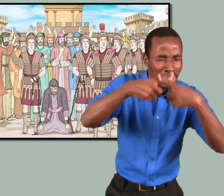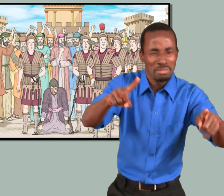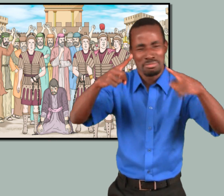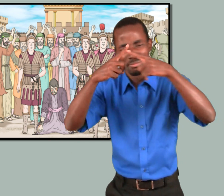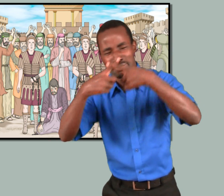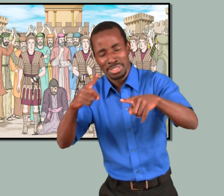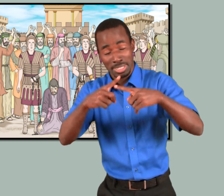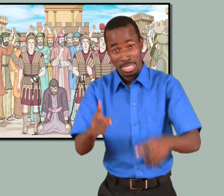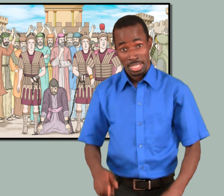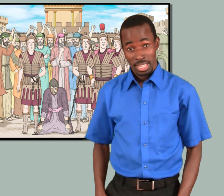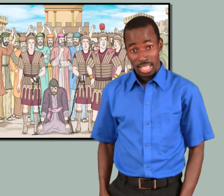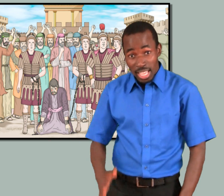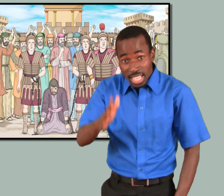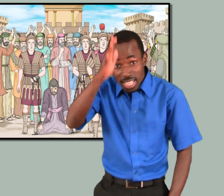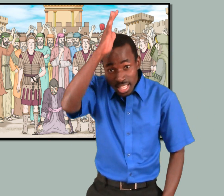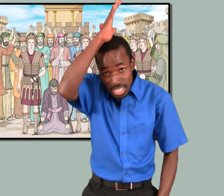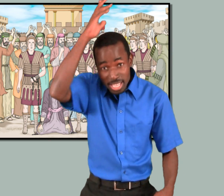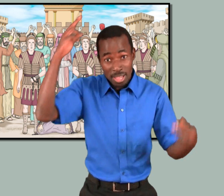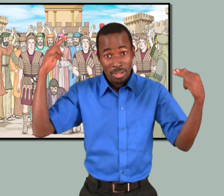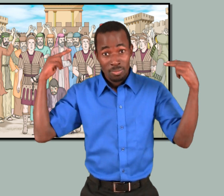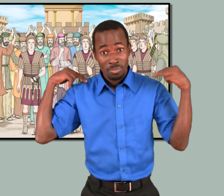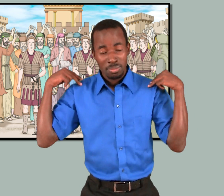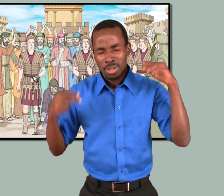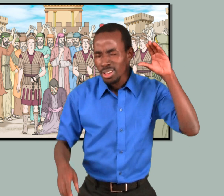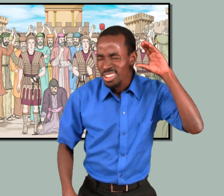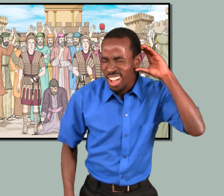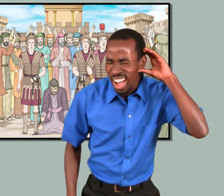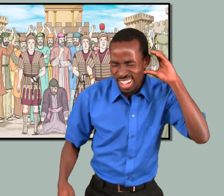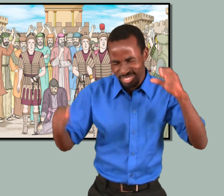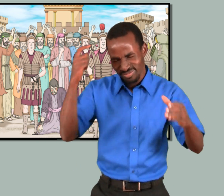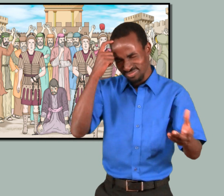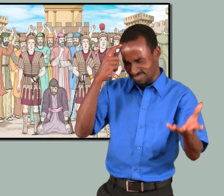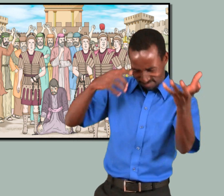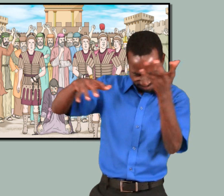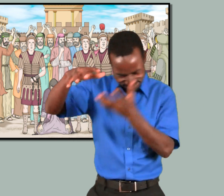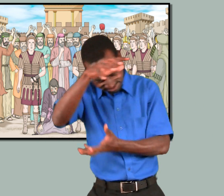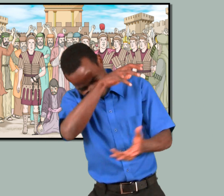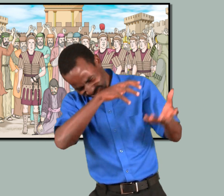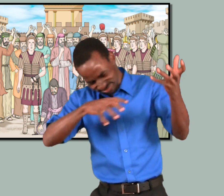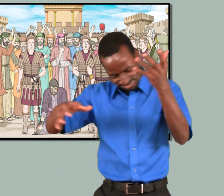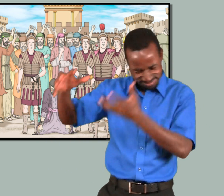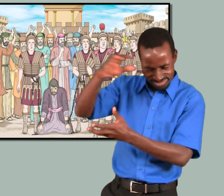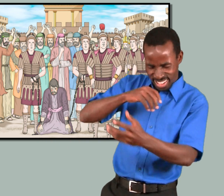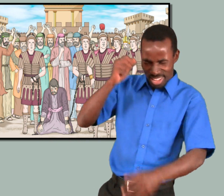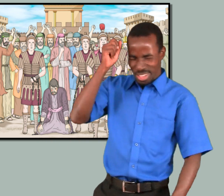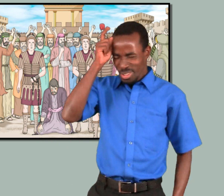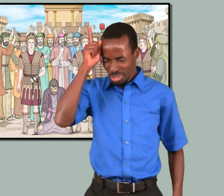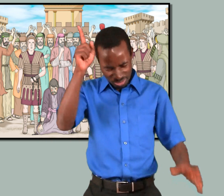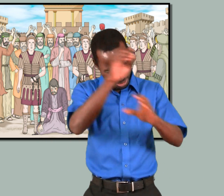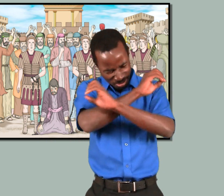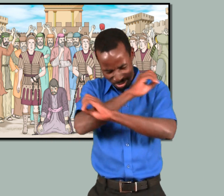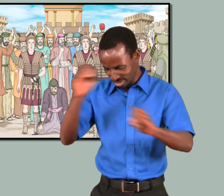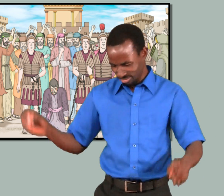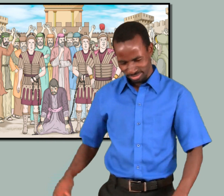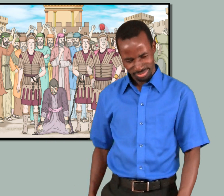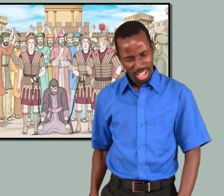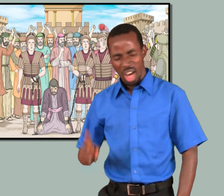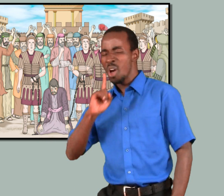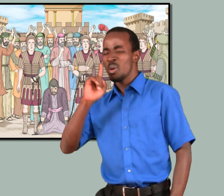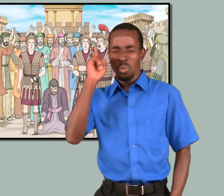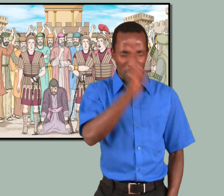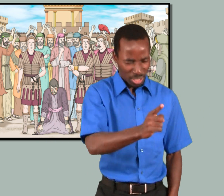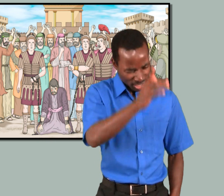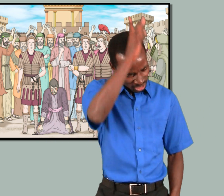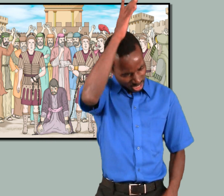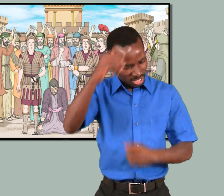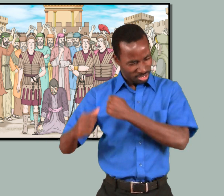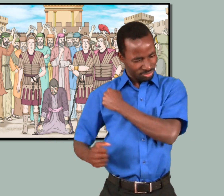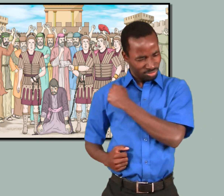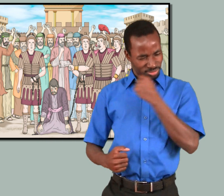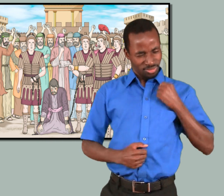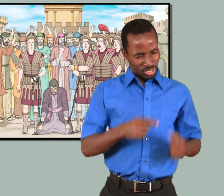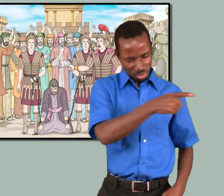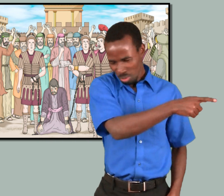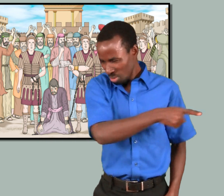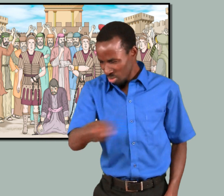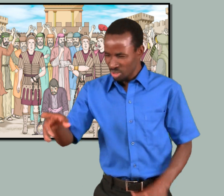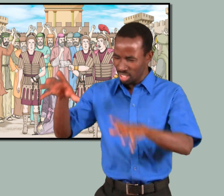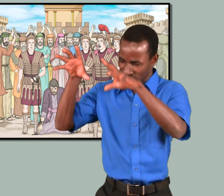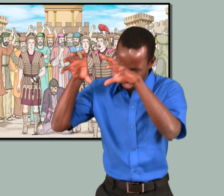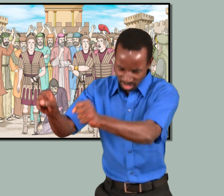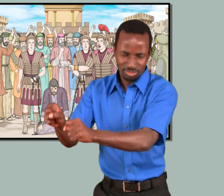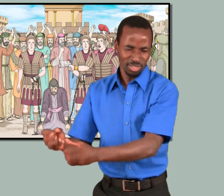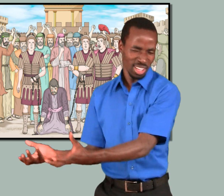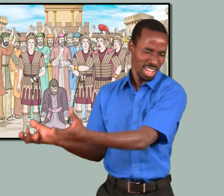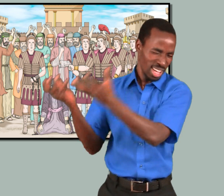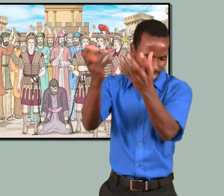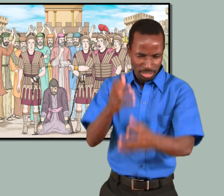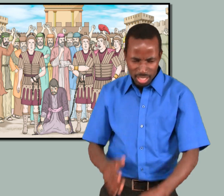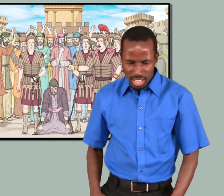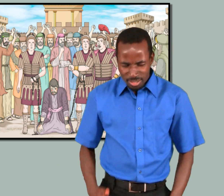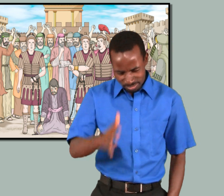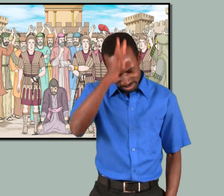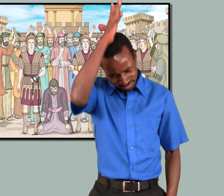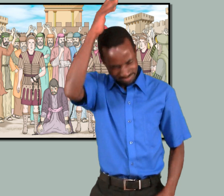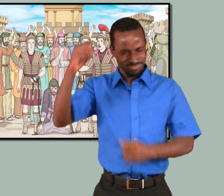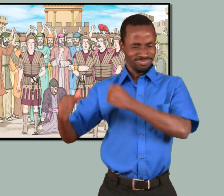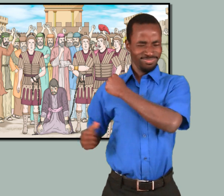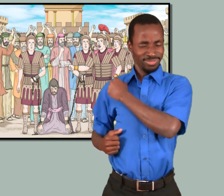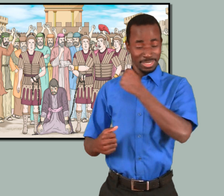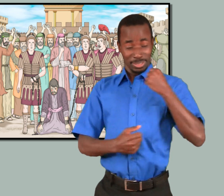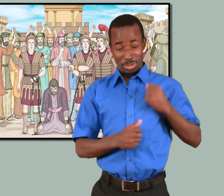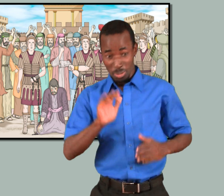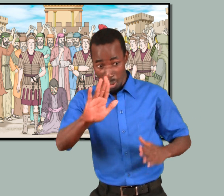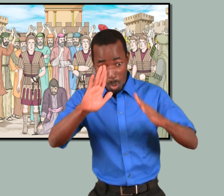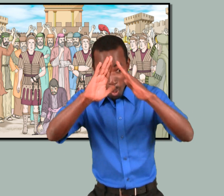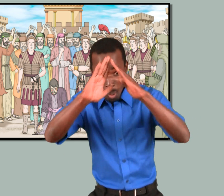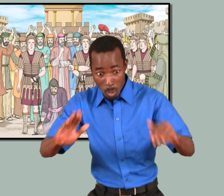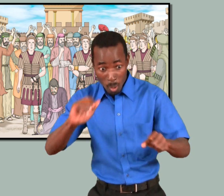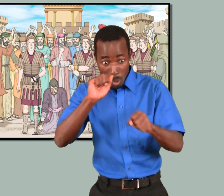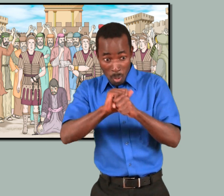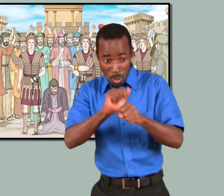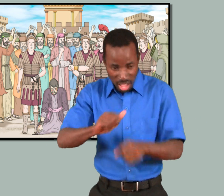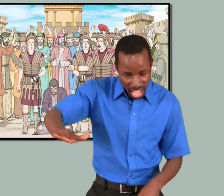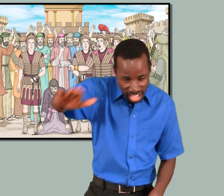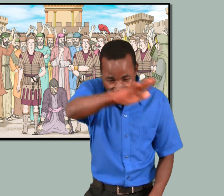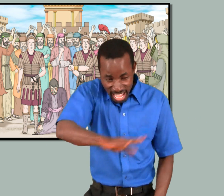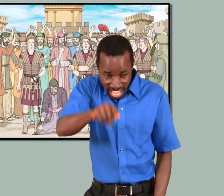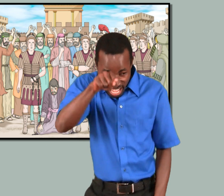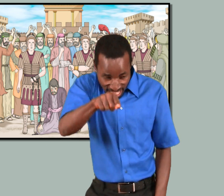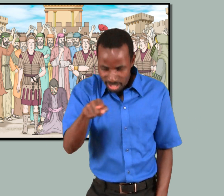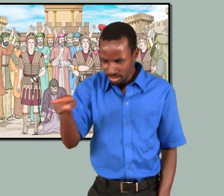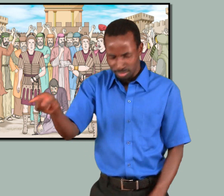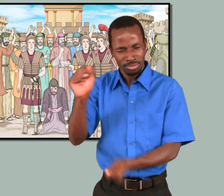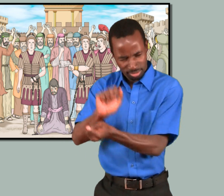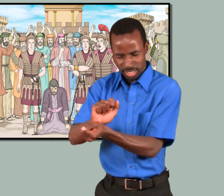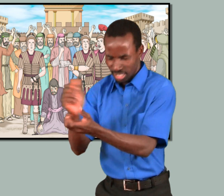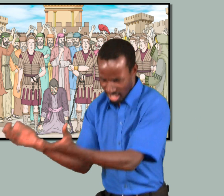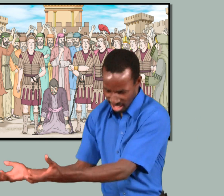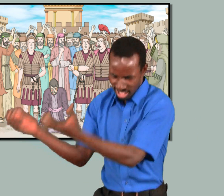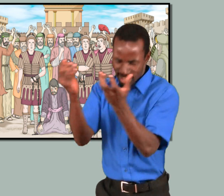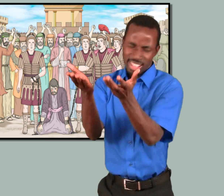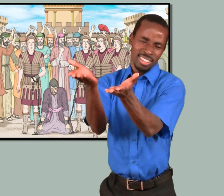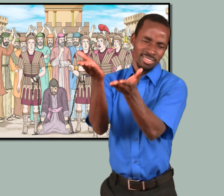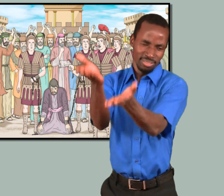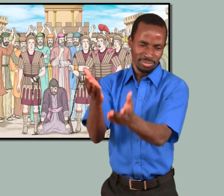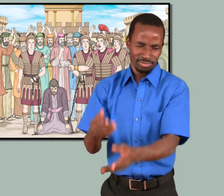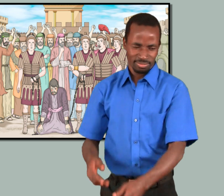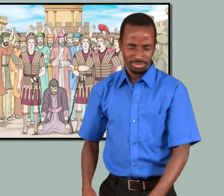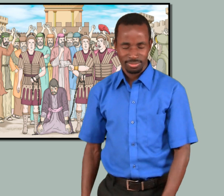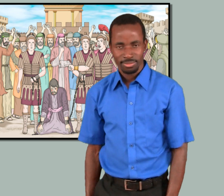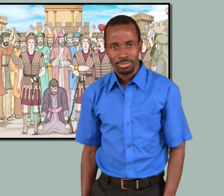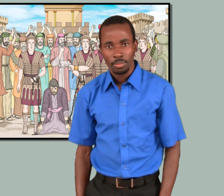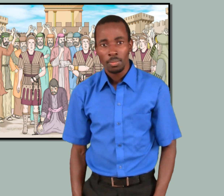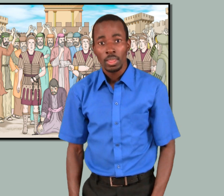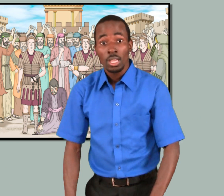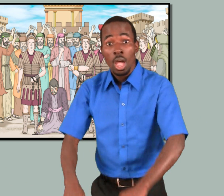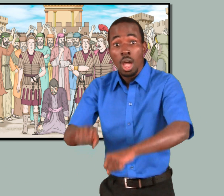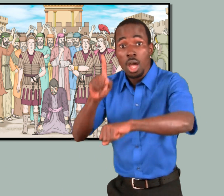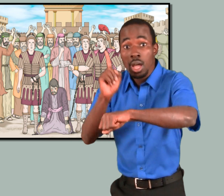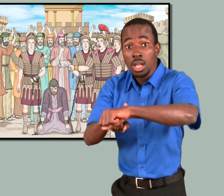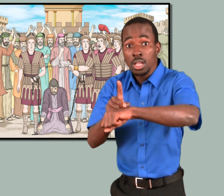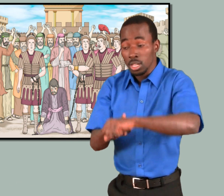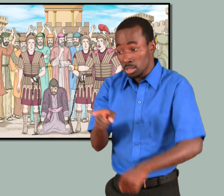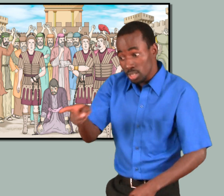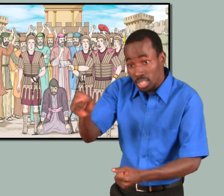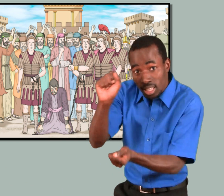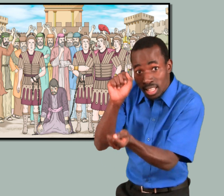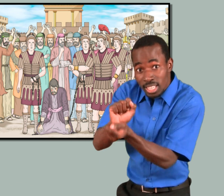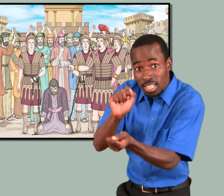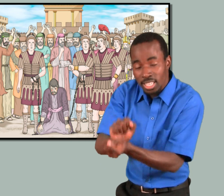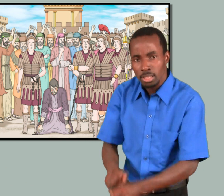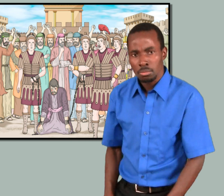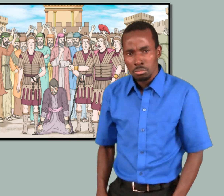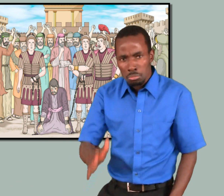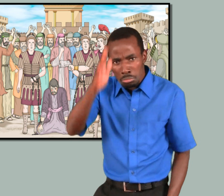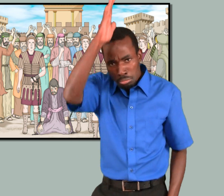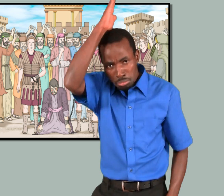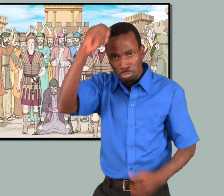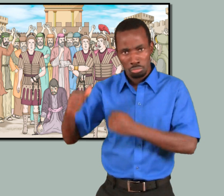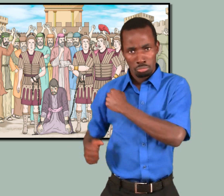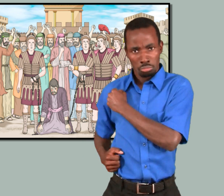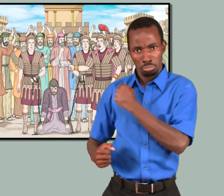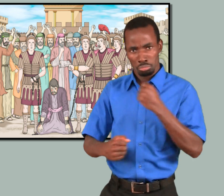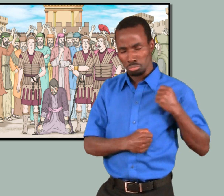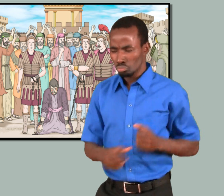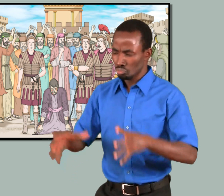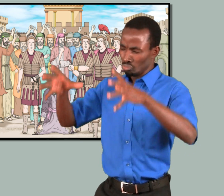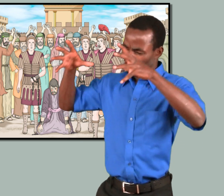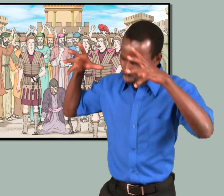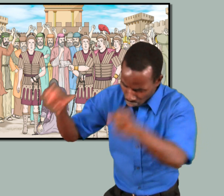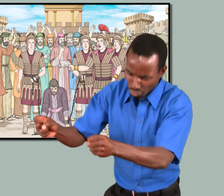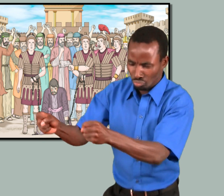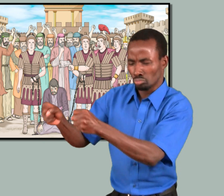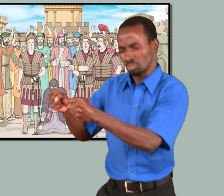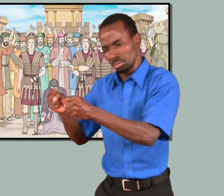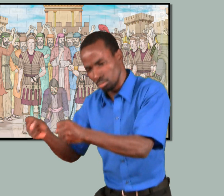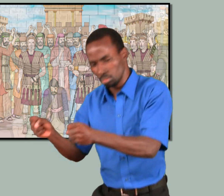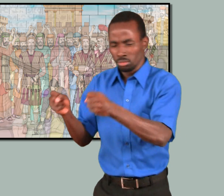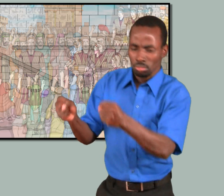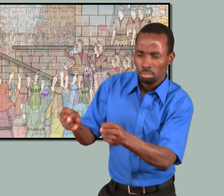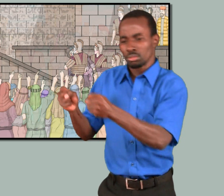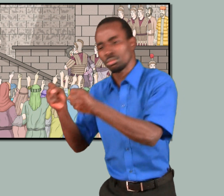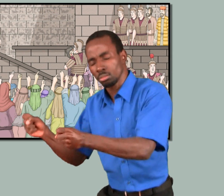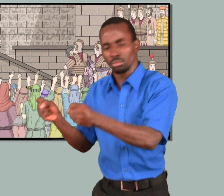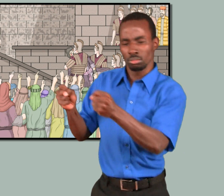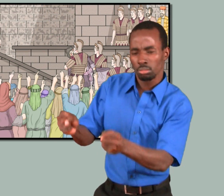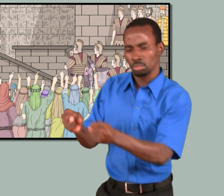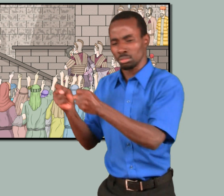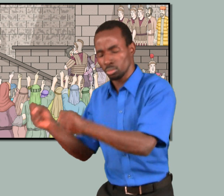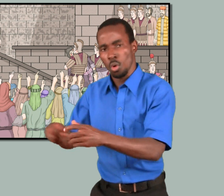And since the commander could not get at the truth because of the uproar, he ordered that Paul be brought into the barracks.